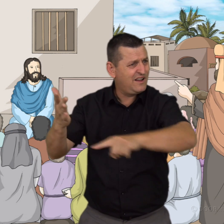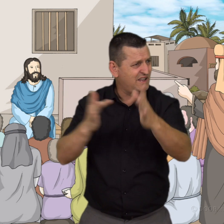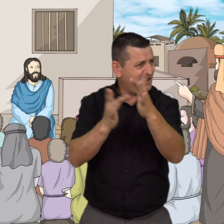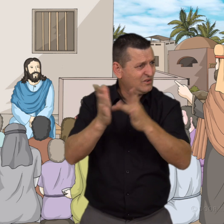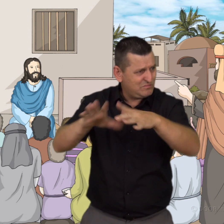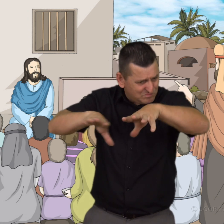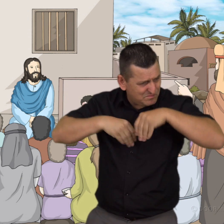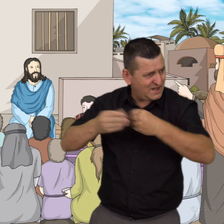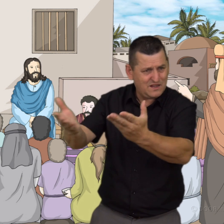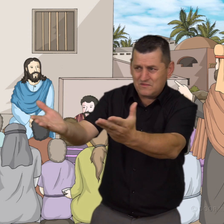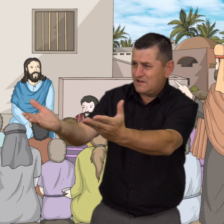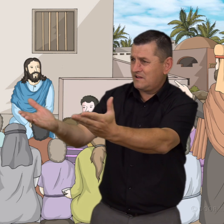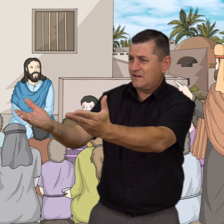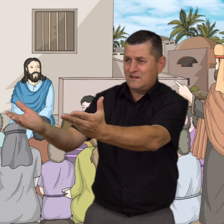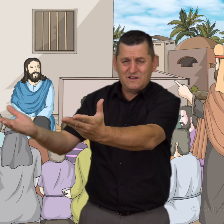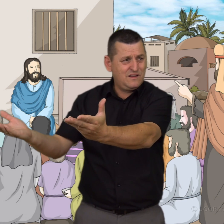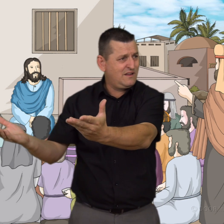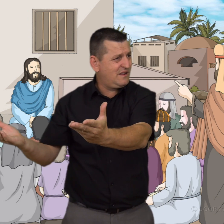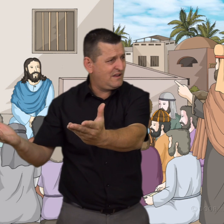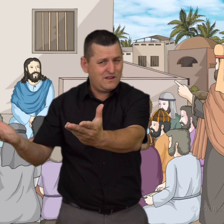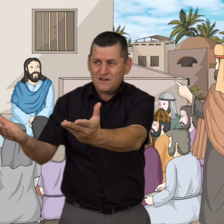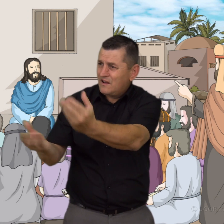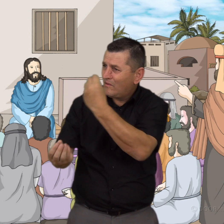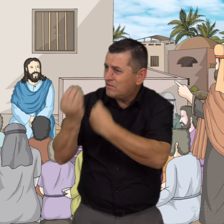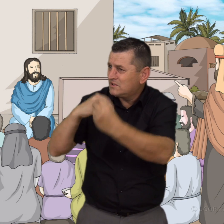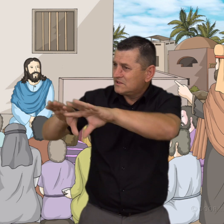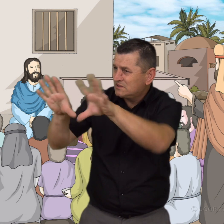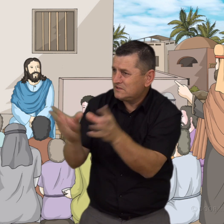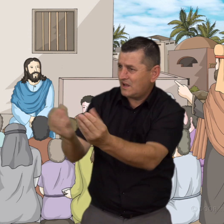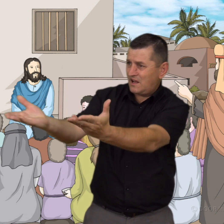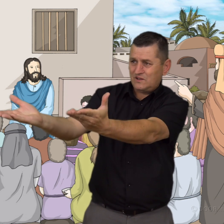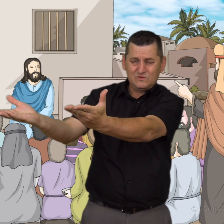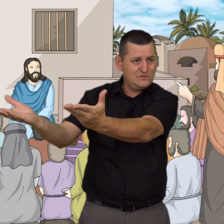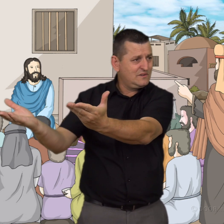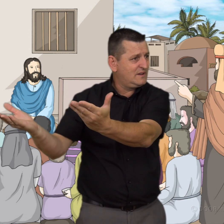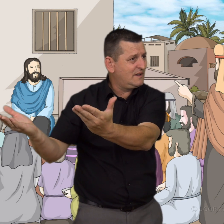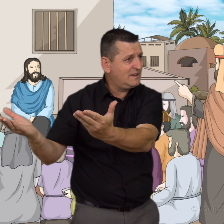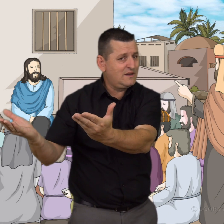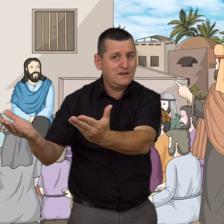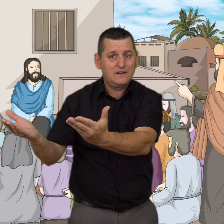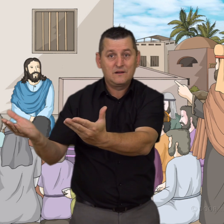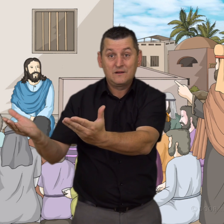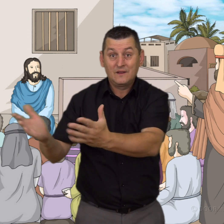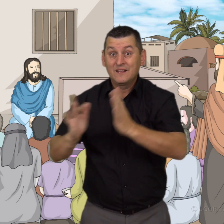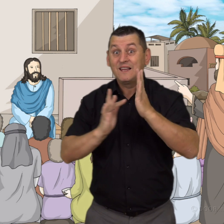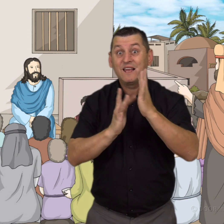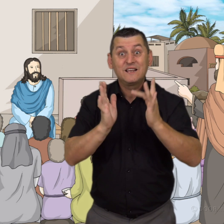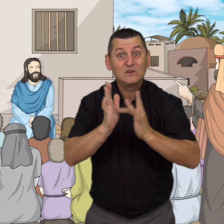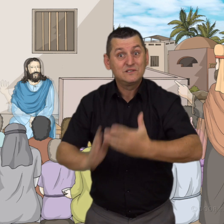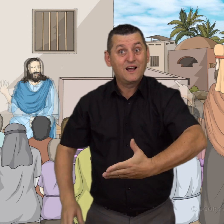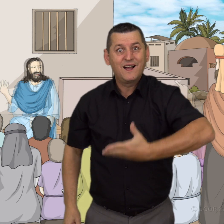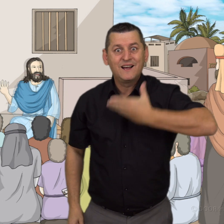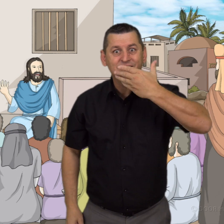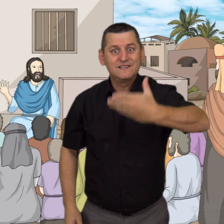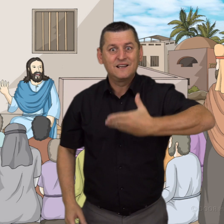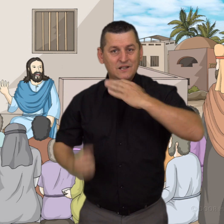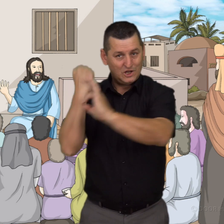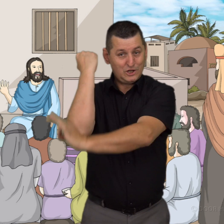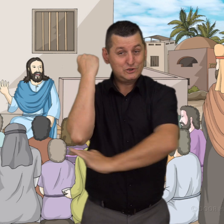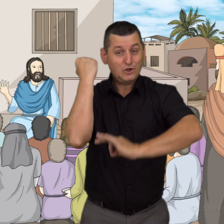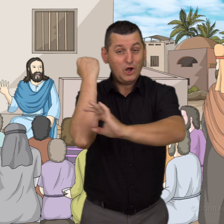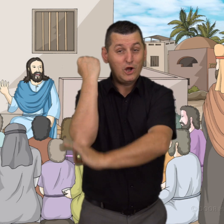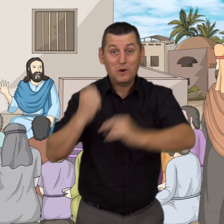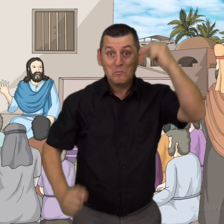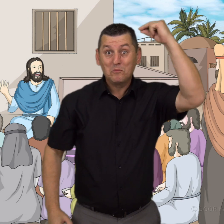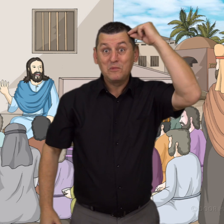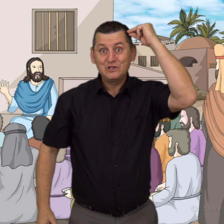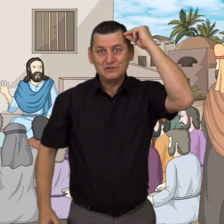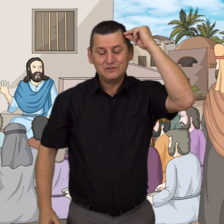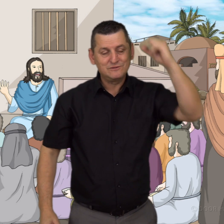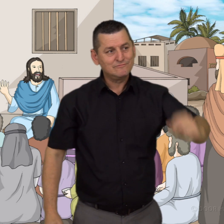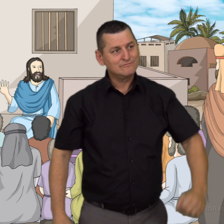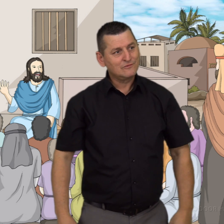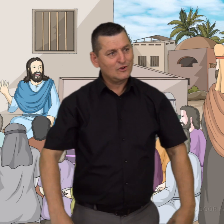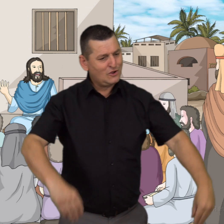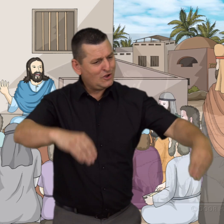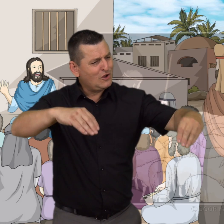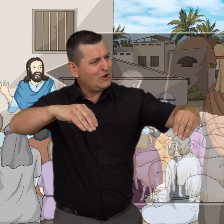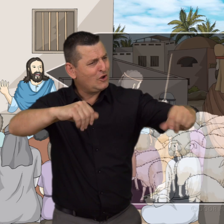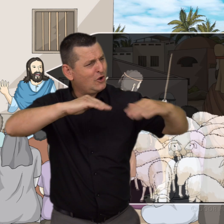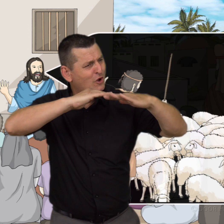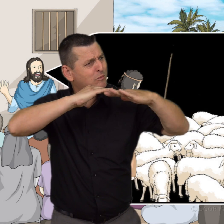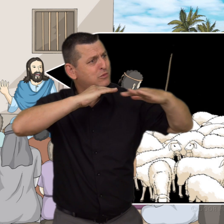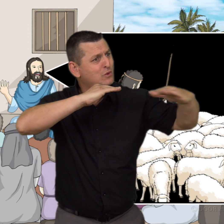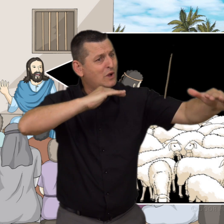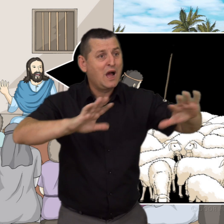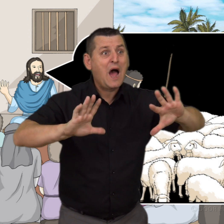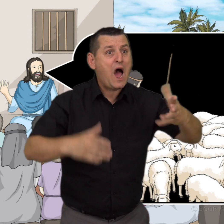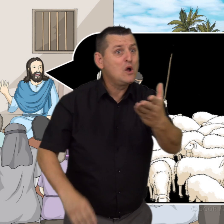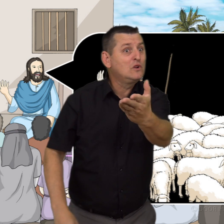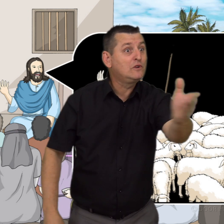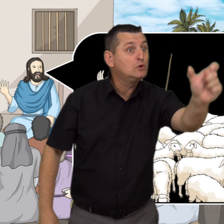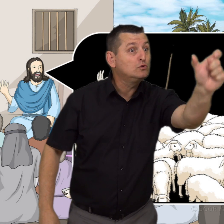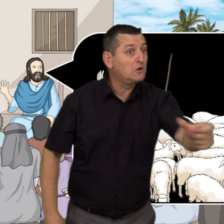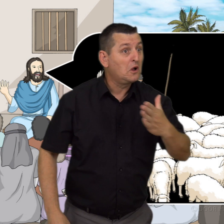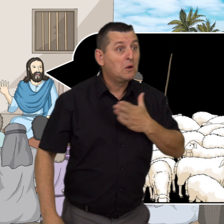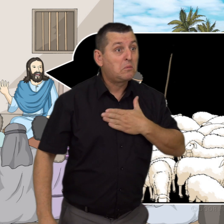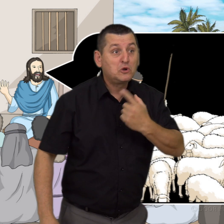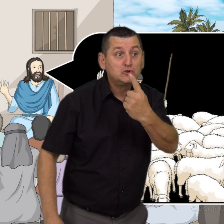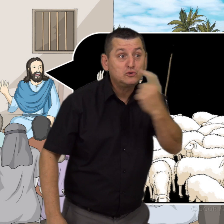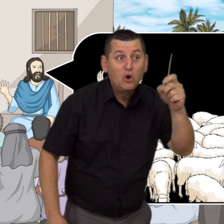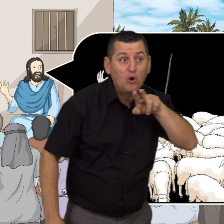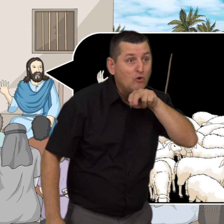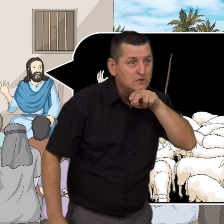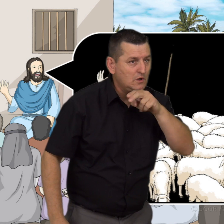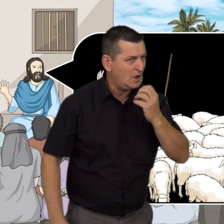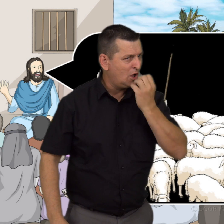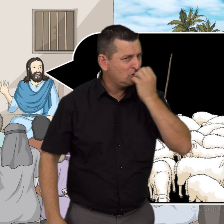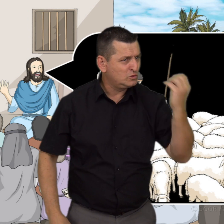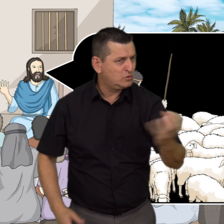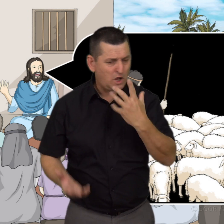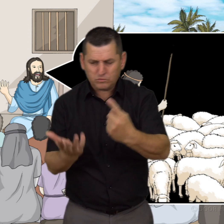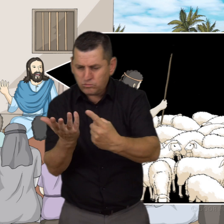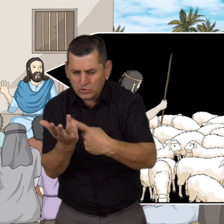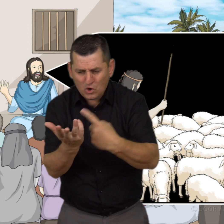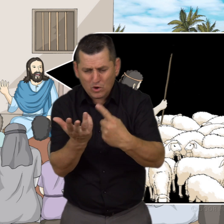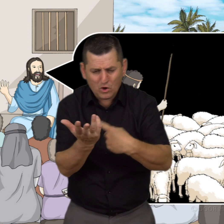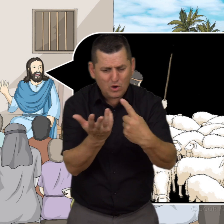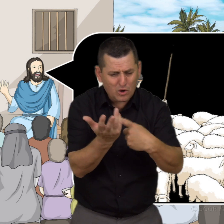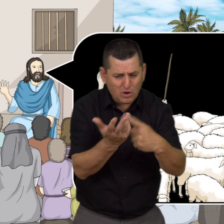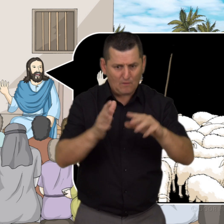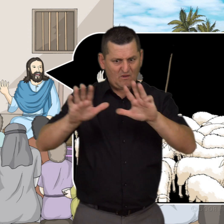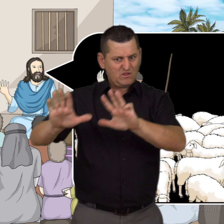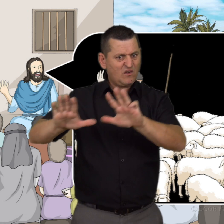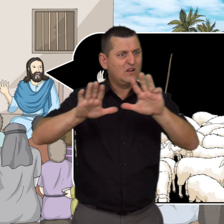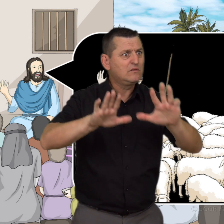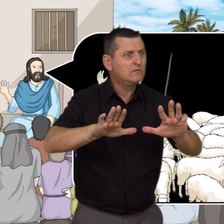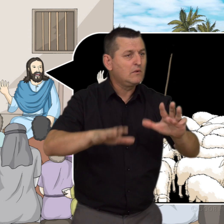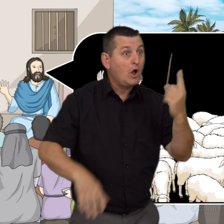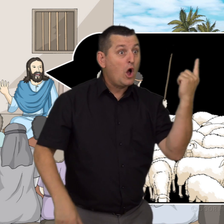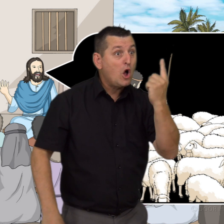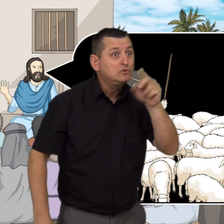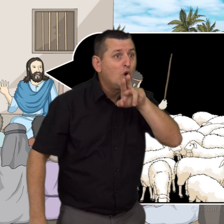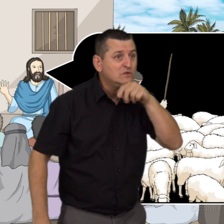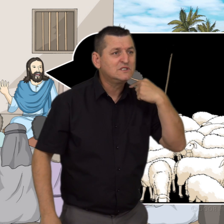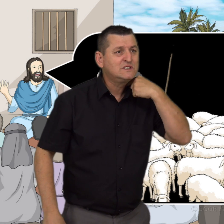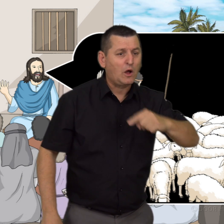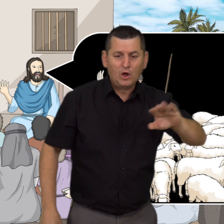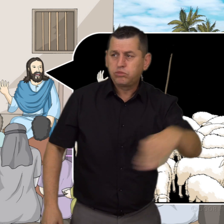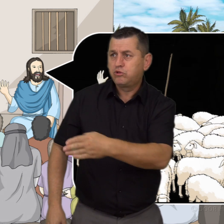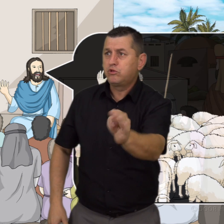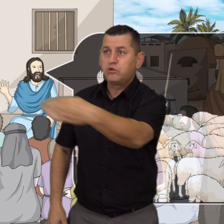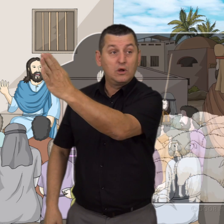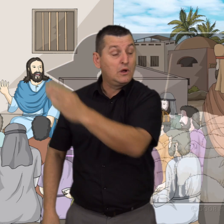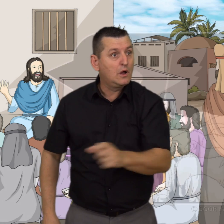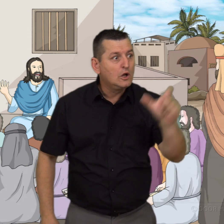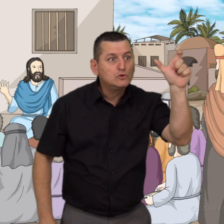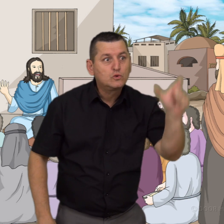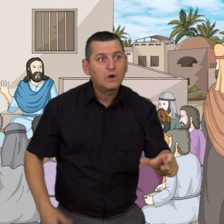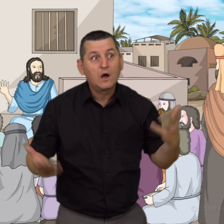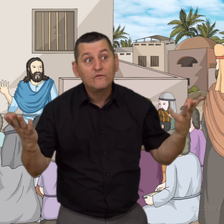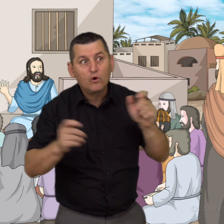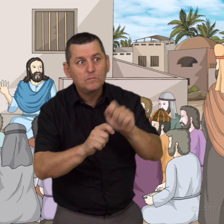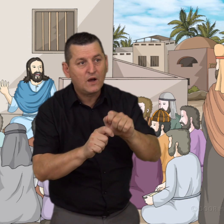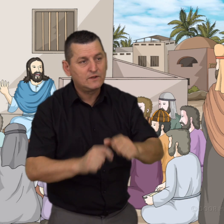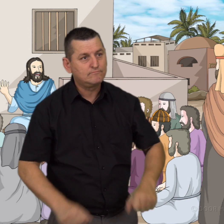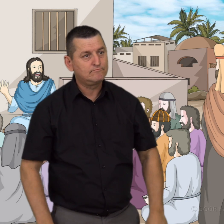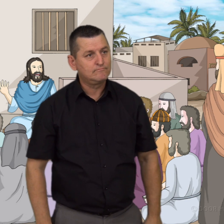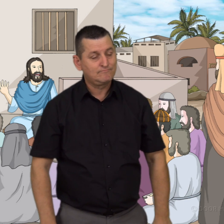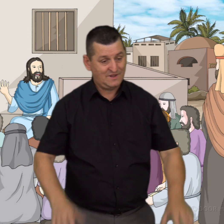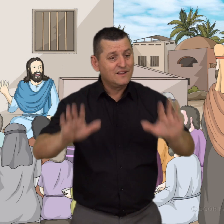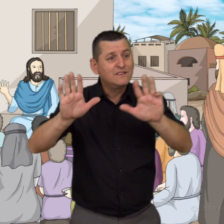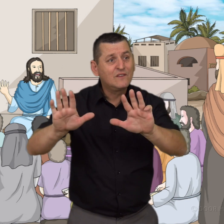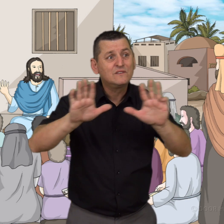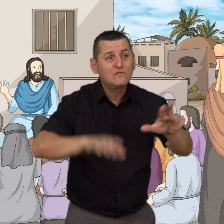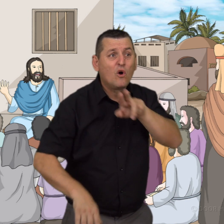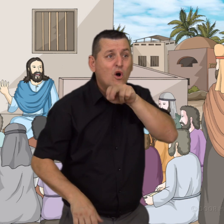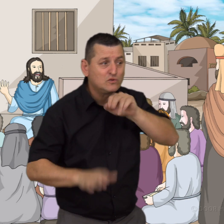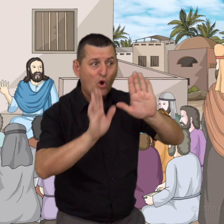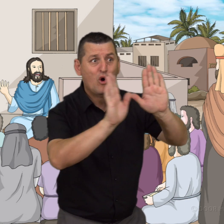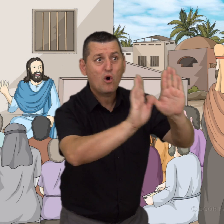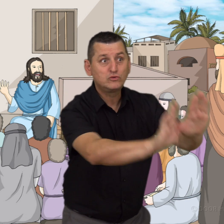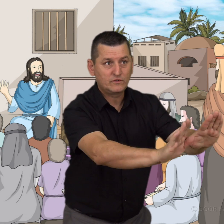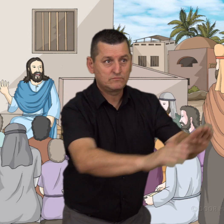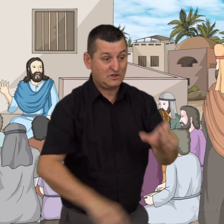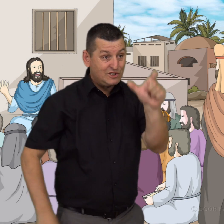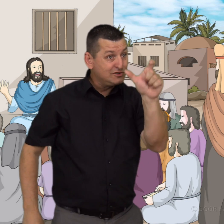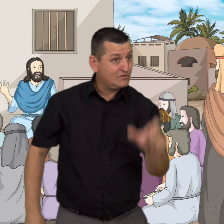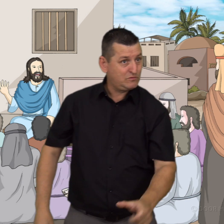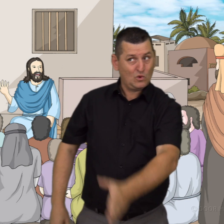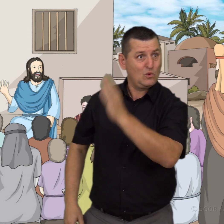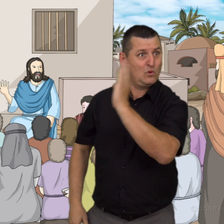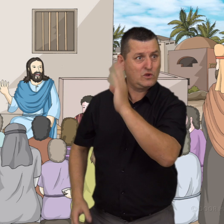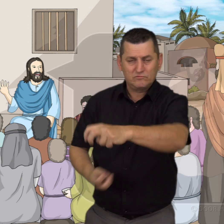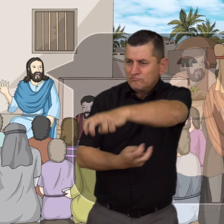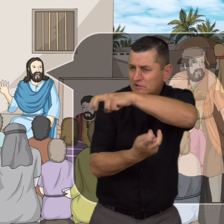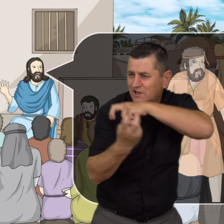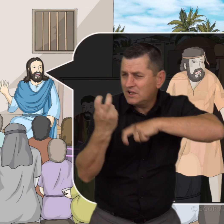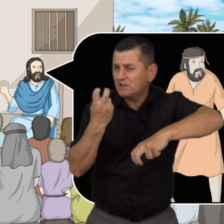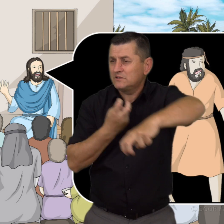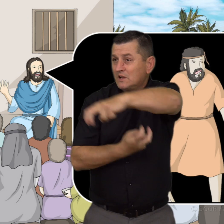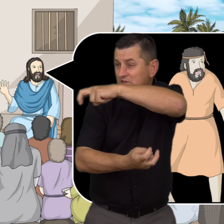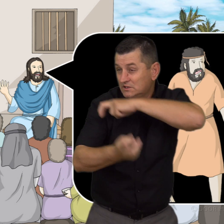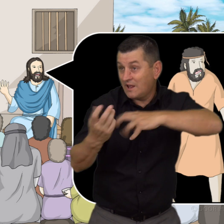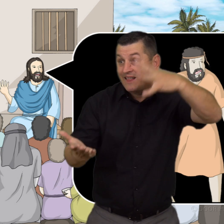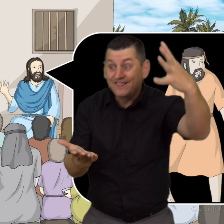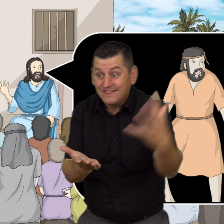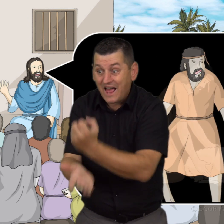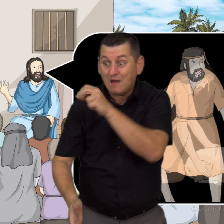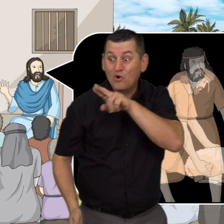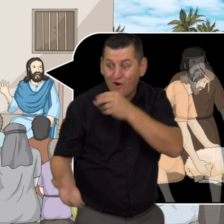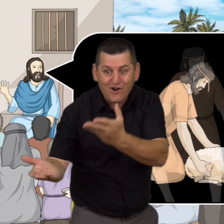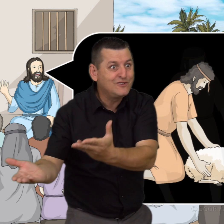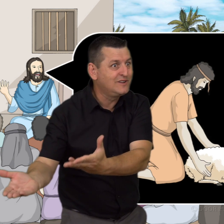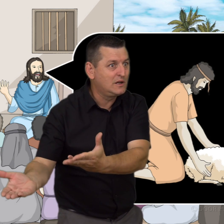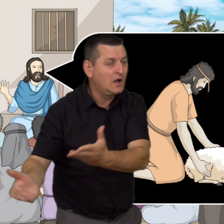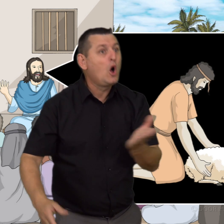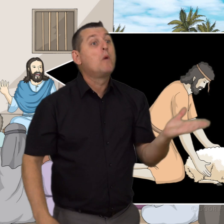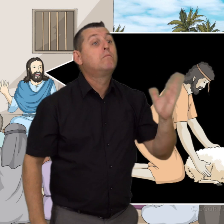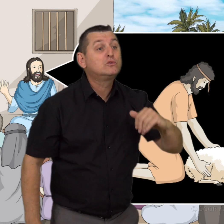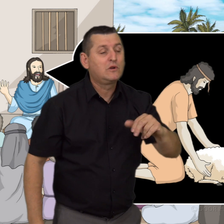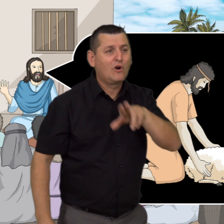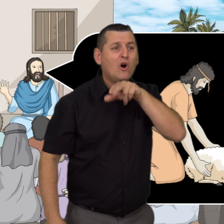Then Jesus told them this parable: “What man among you, if he has a hundred sheep and loses one of them, does not leave the ninety-nine in the pasture and go after the one that is lost, until he finds it?